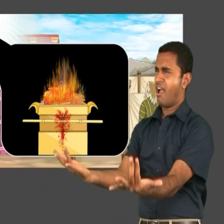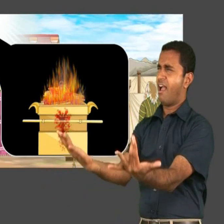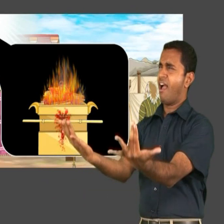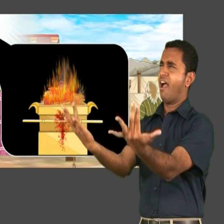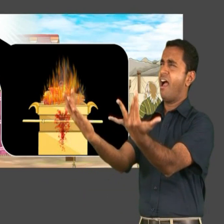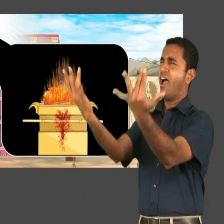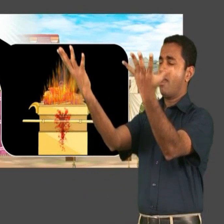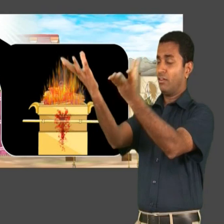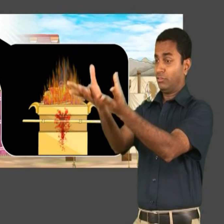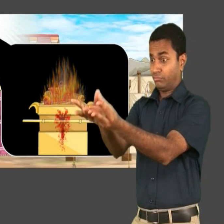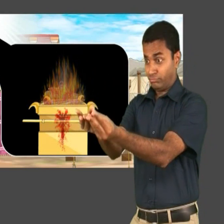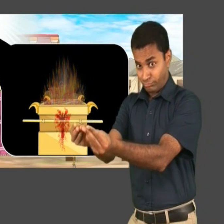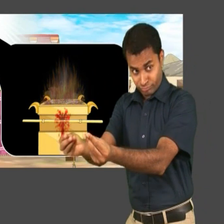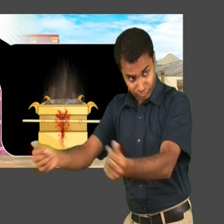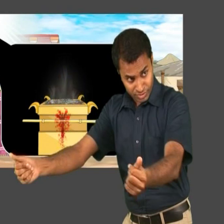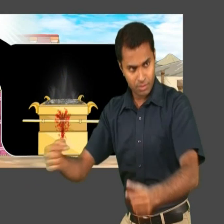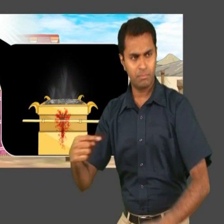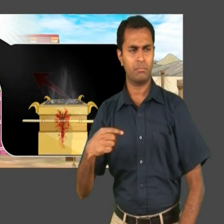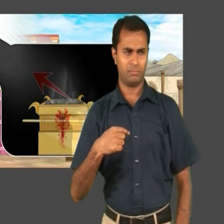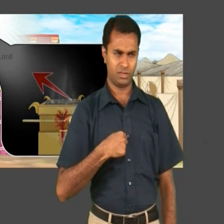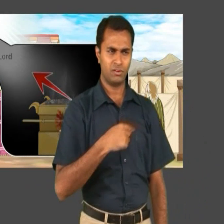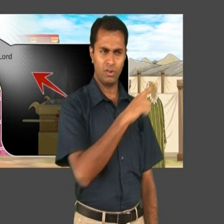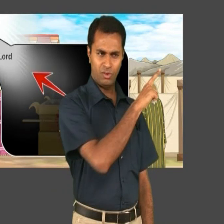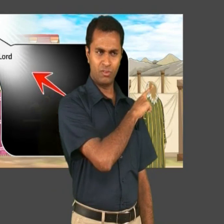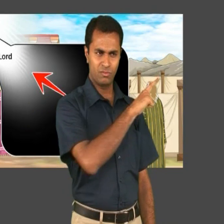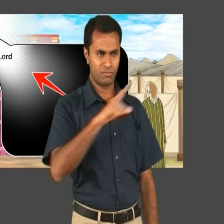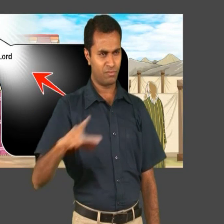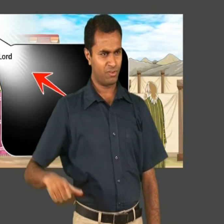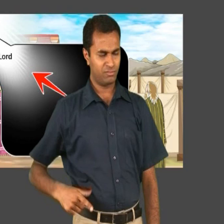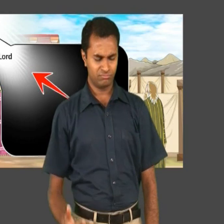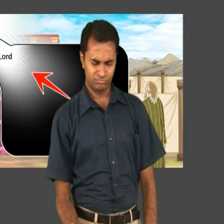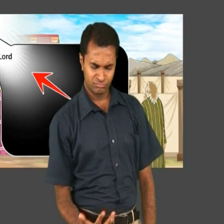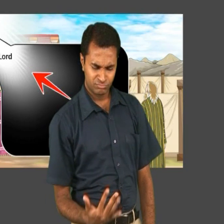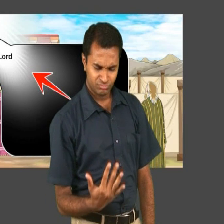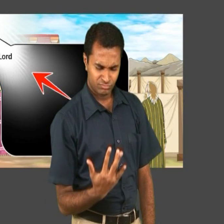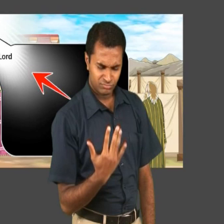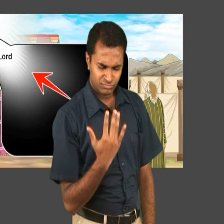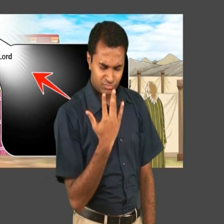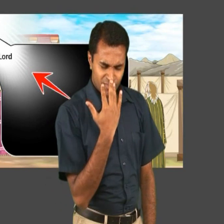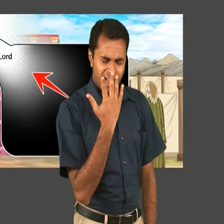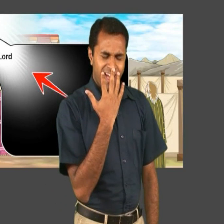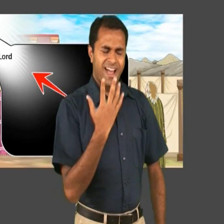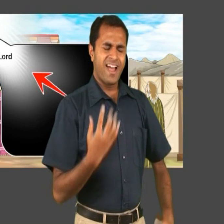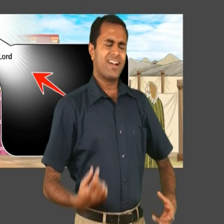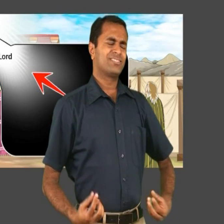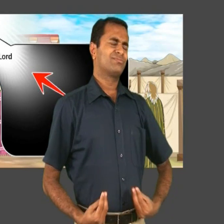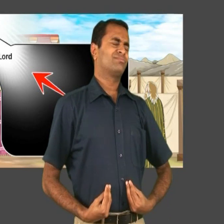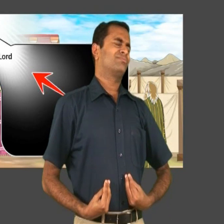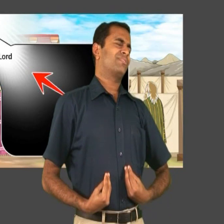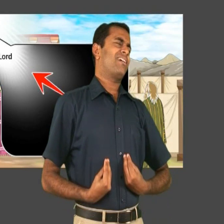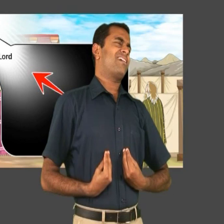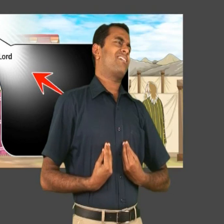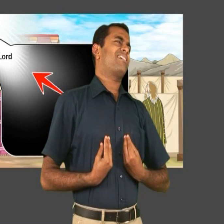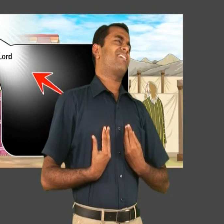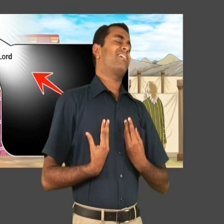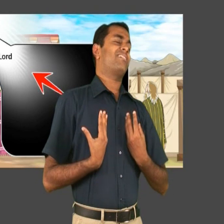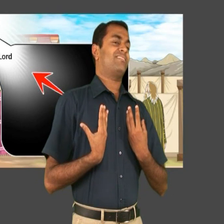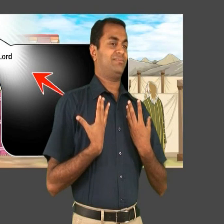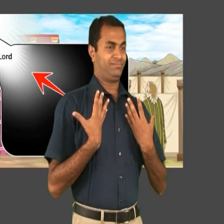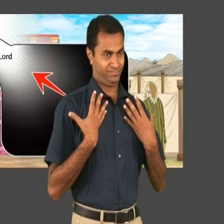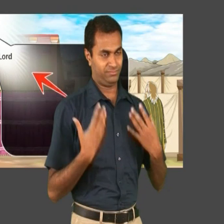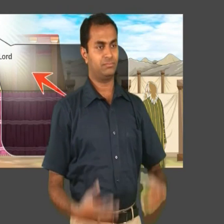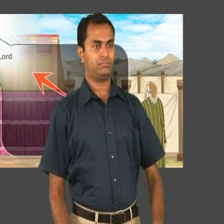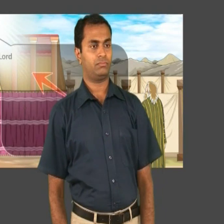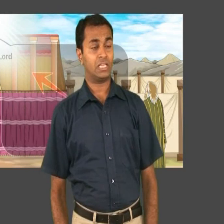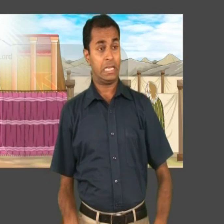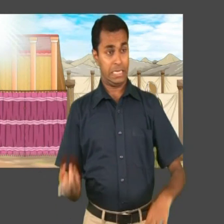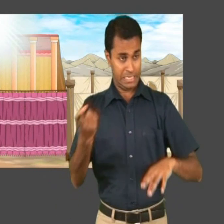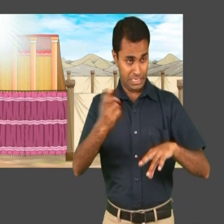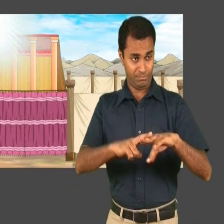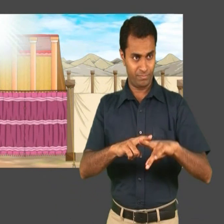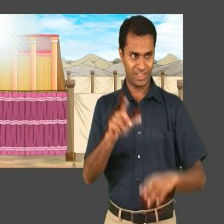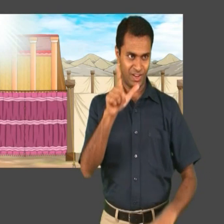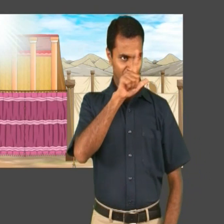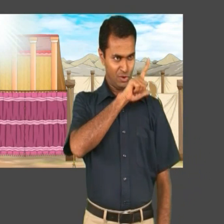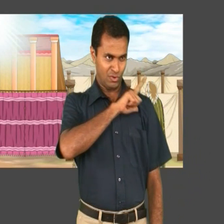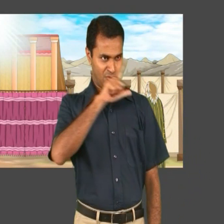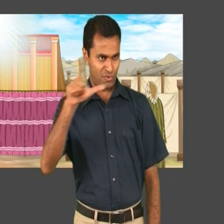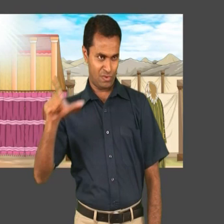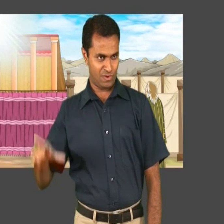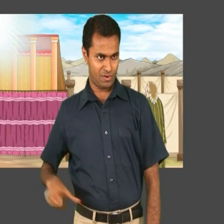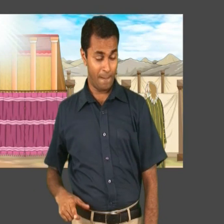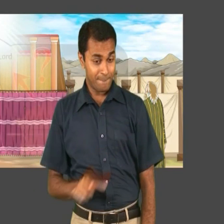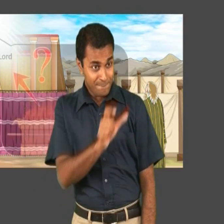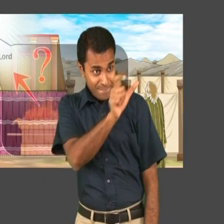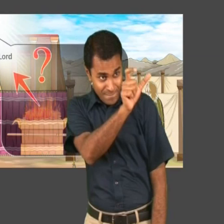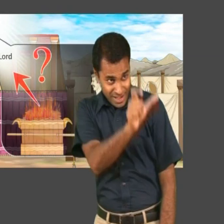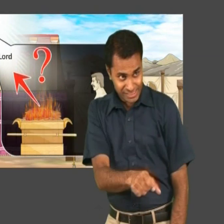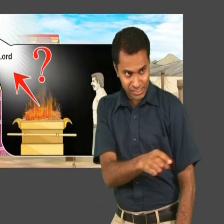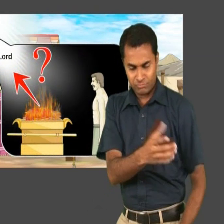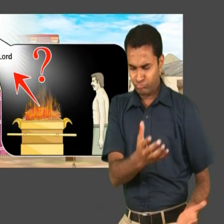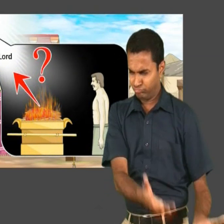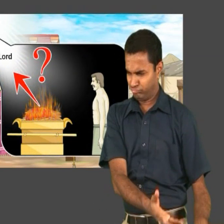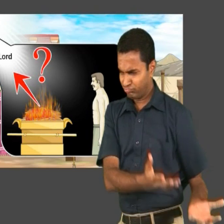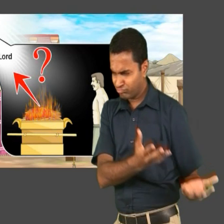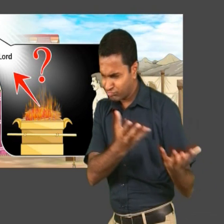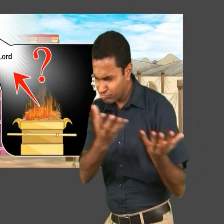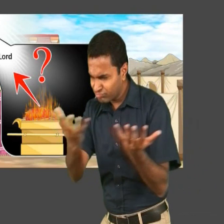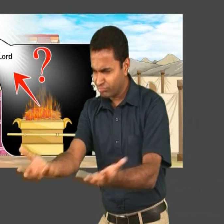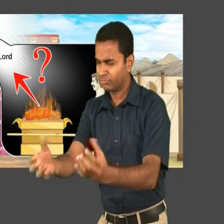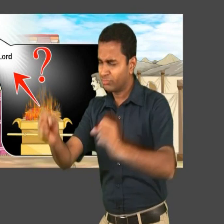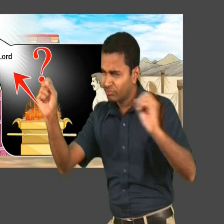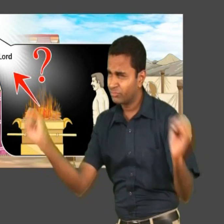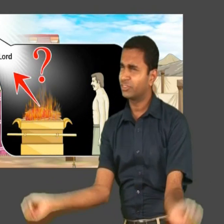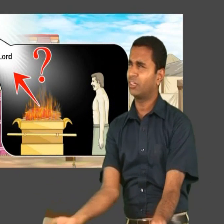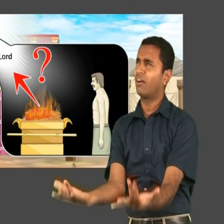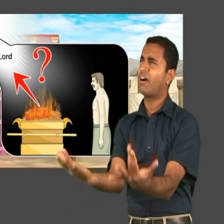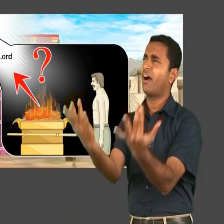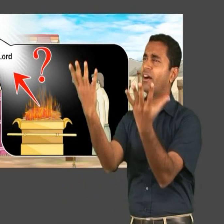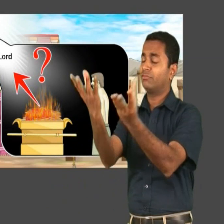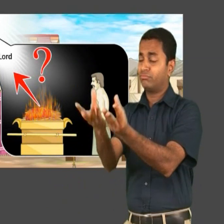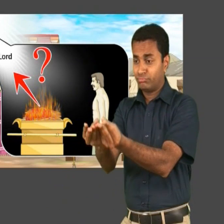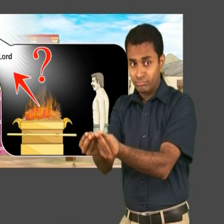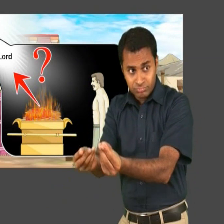it is a burnt offering, an offering made by fire, a pleasing aroma to the LORD.